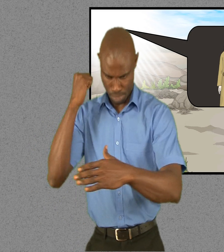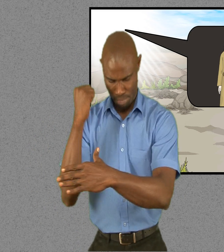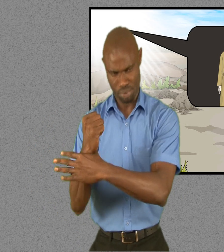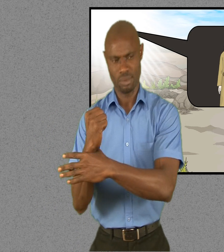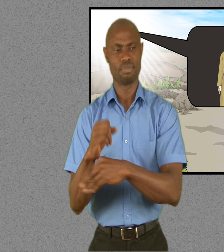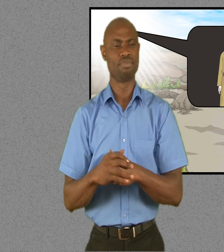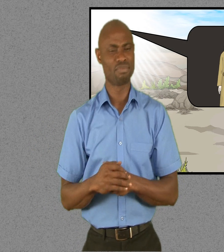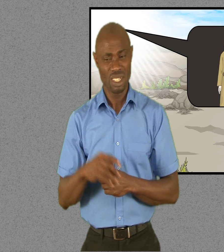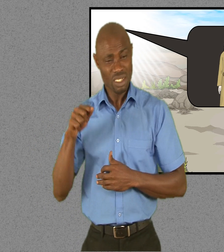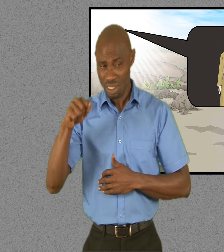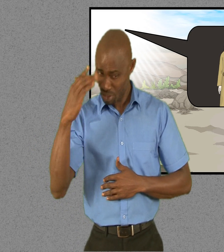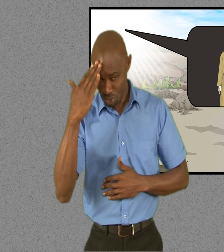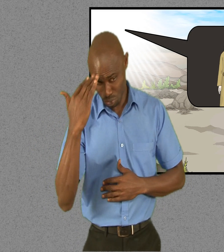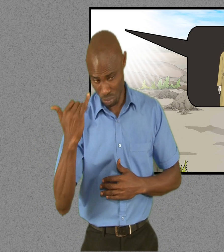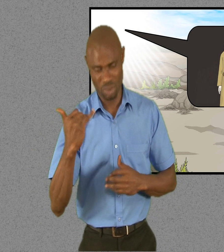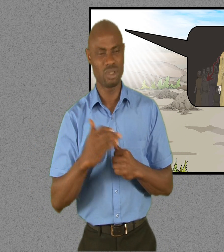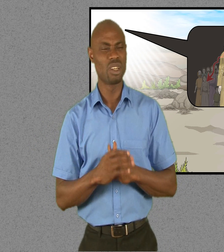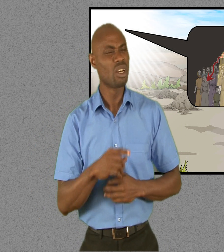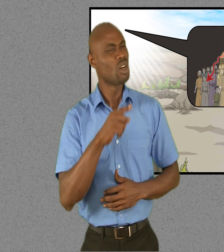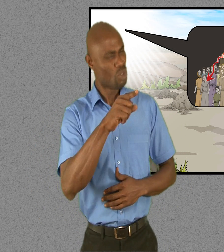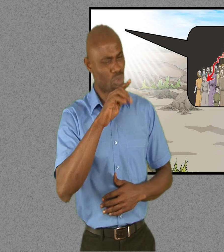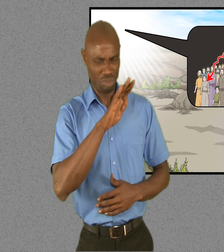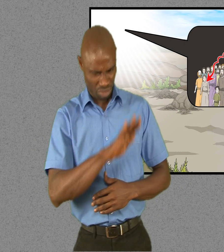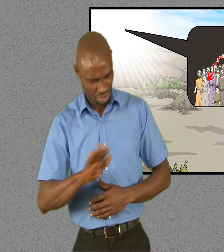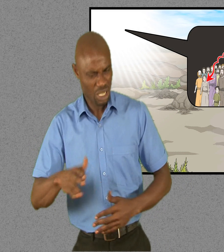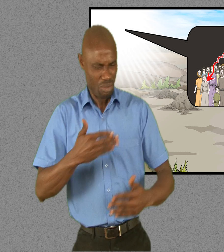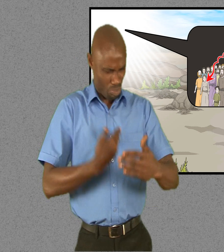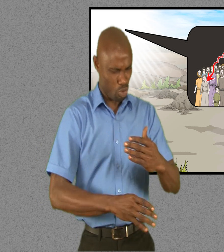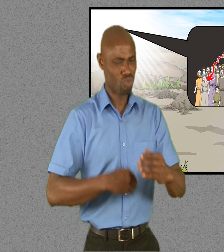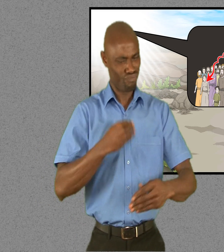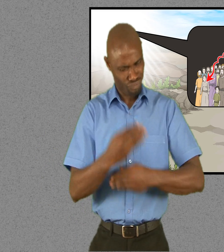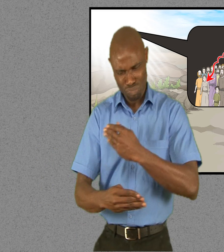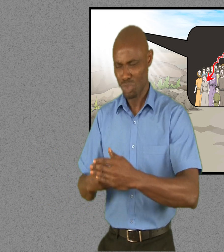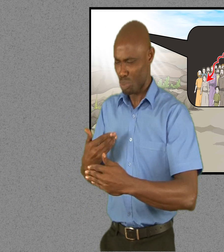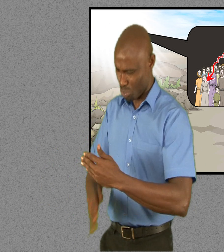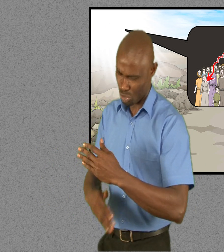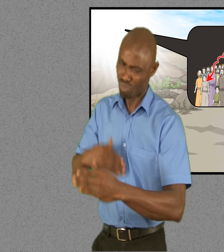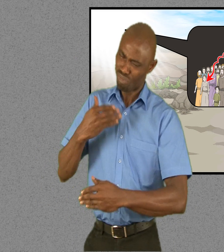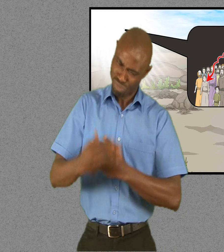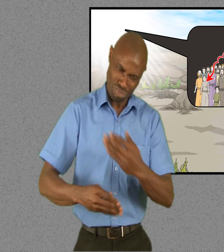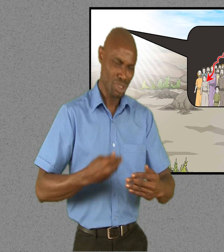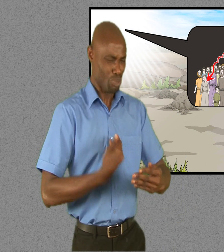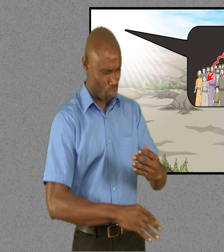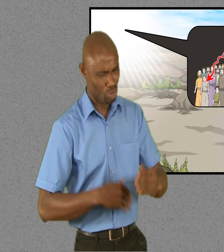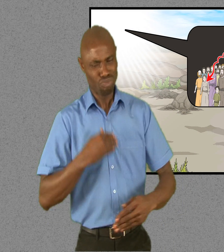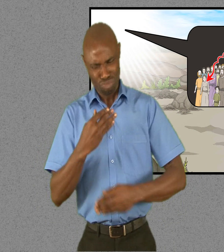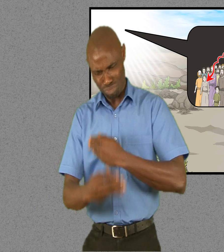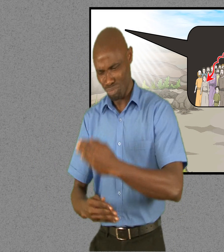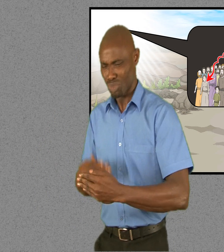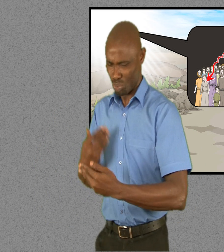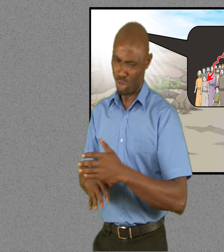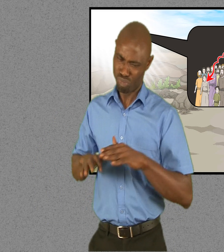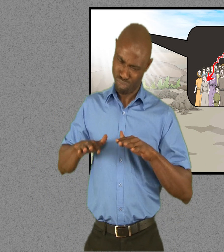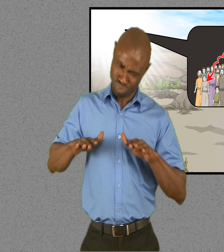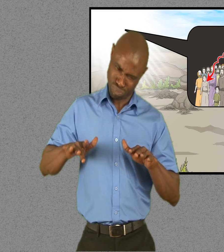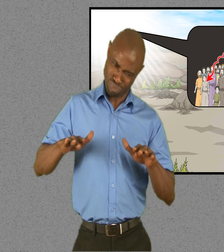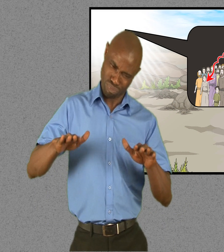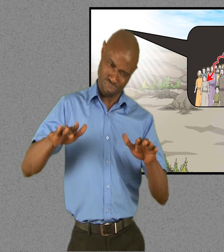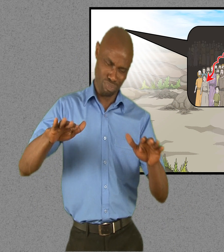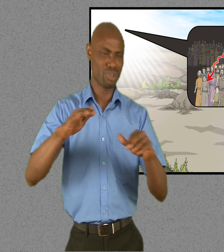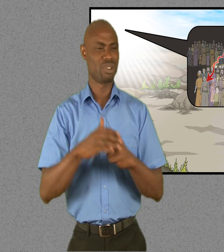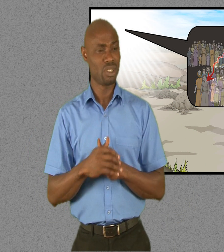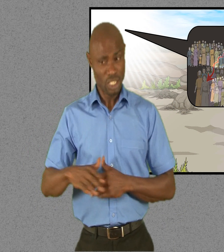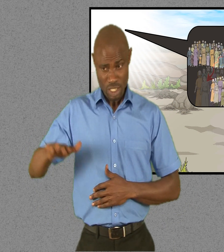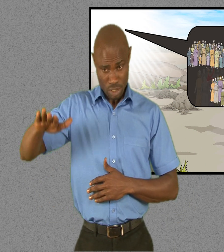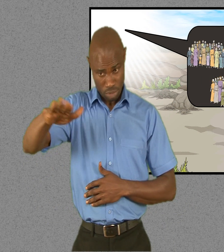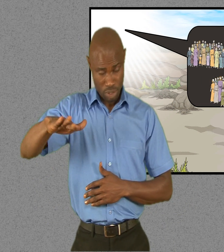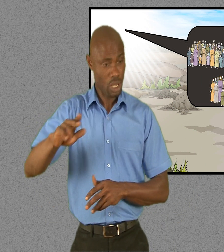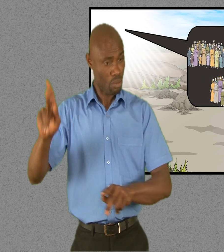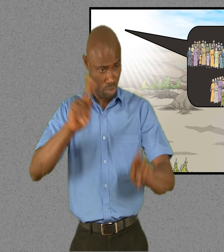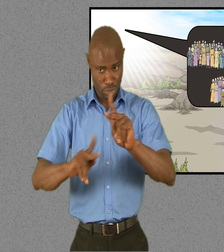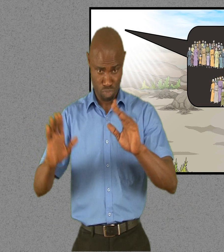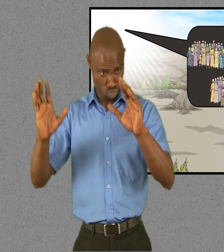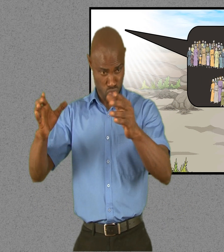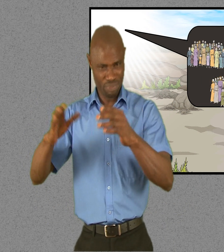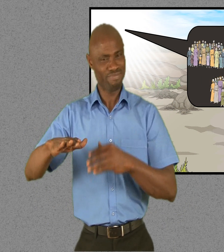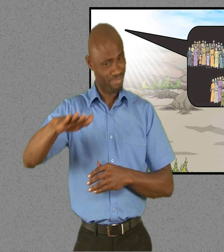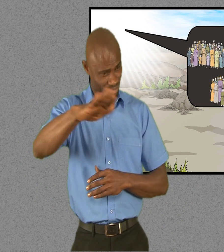I will make you exceedingly fruitful;